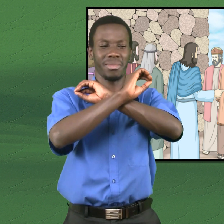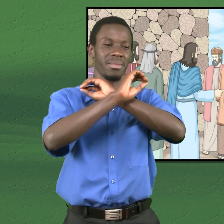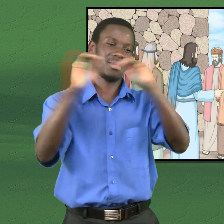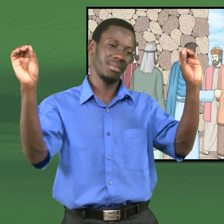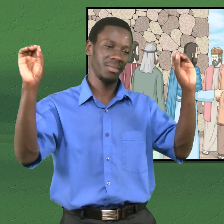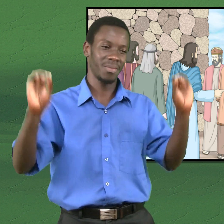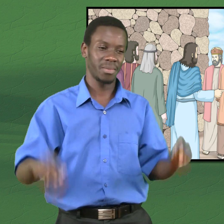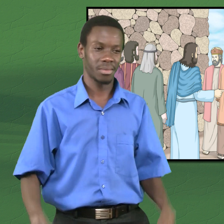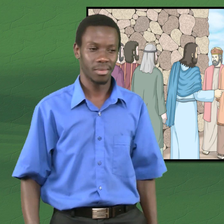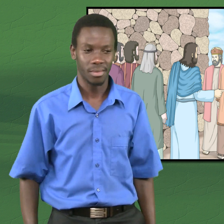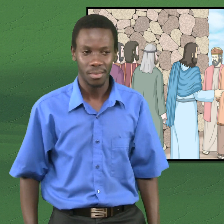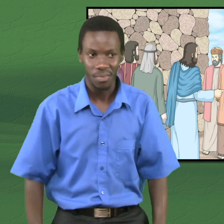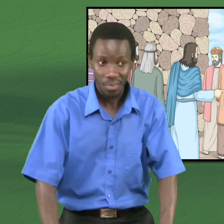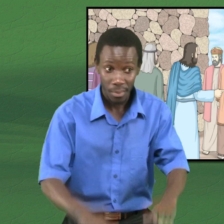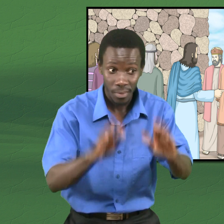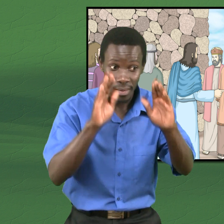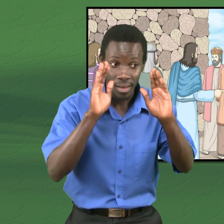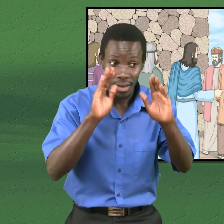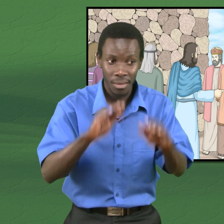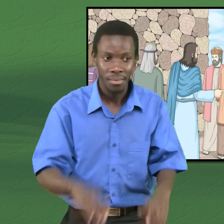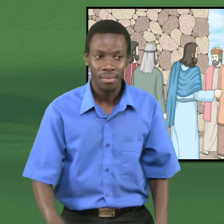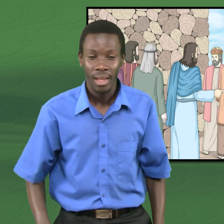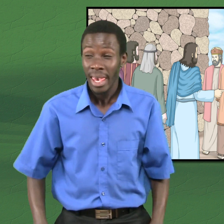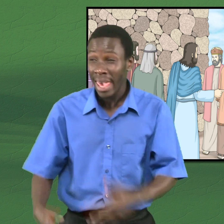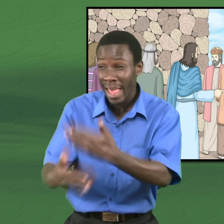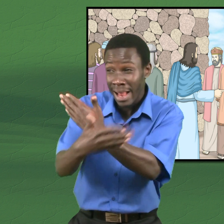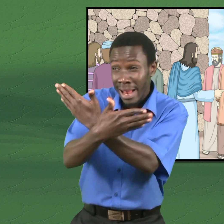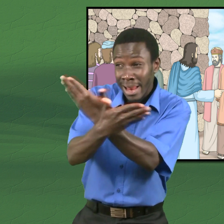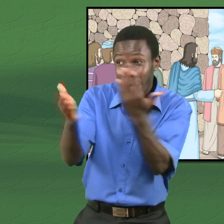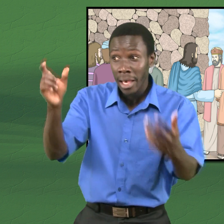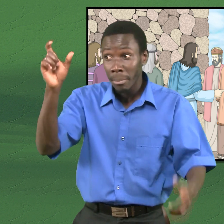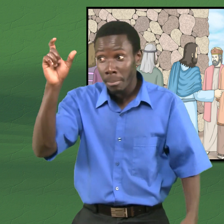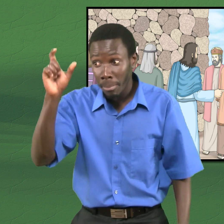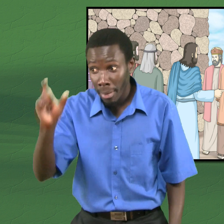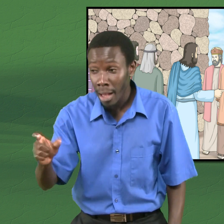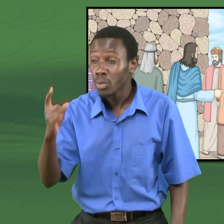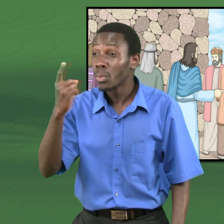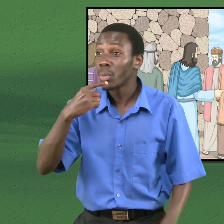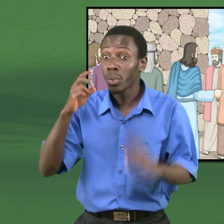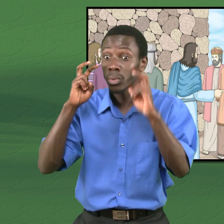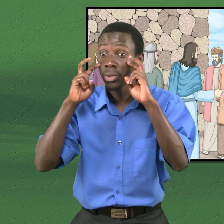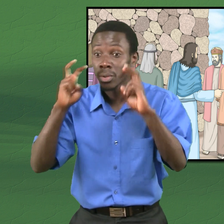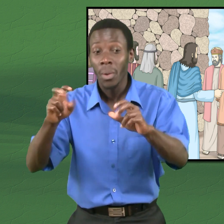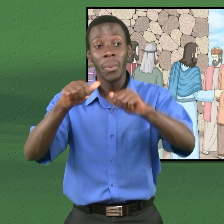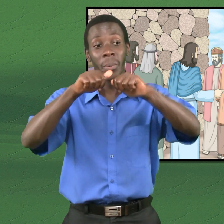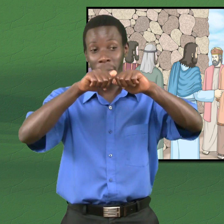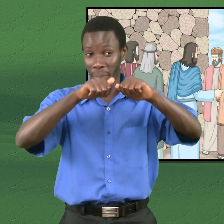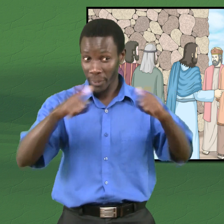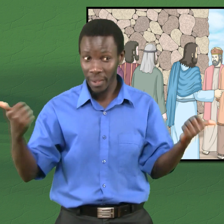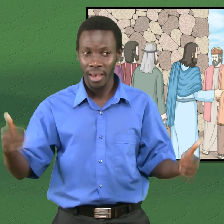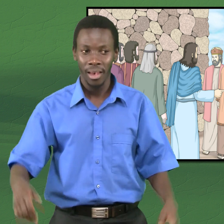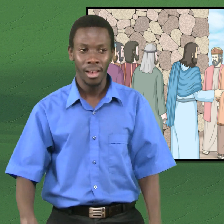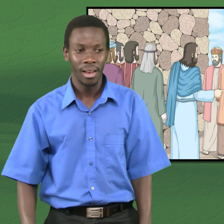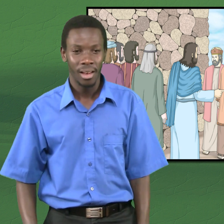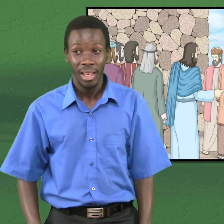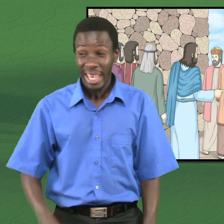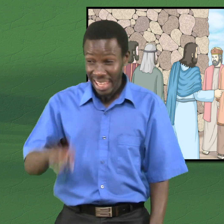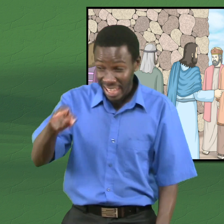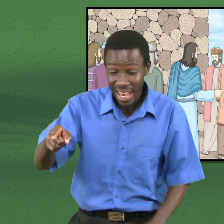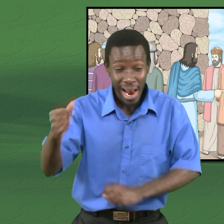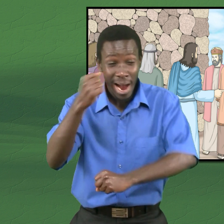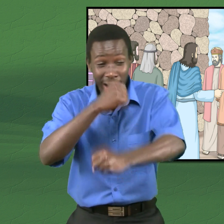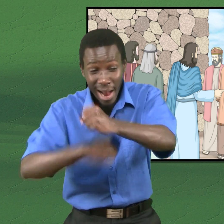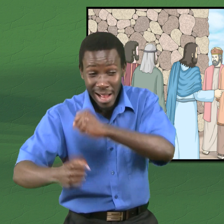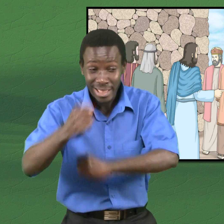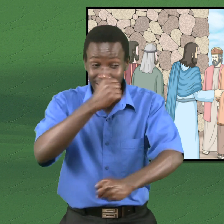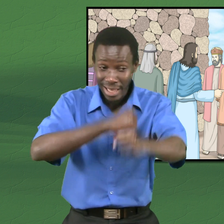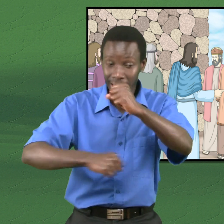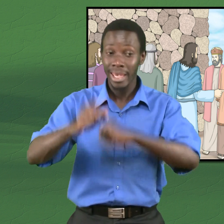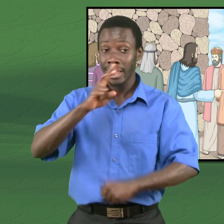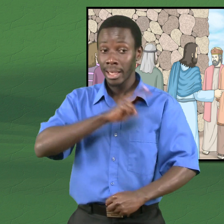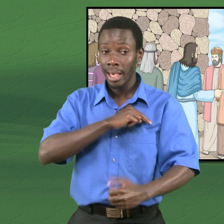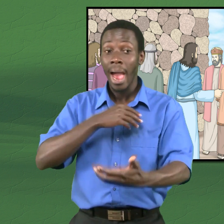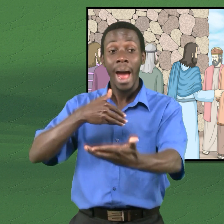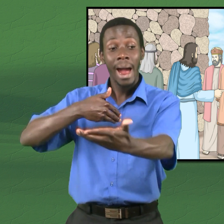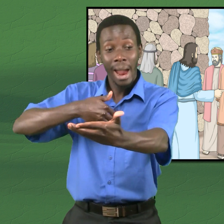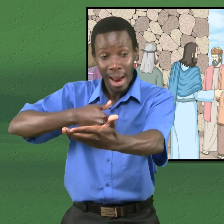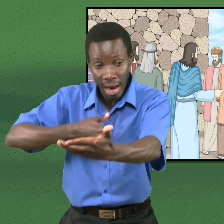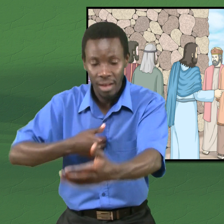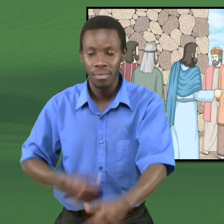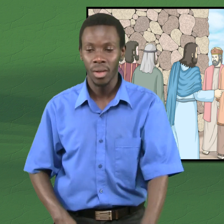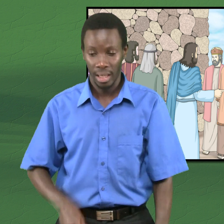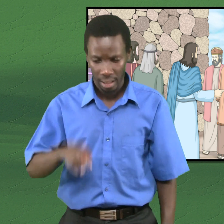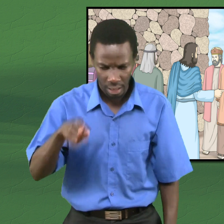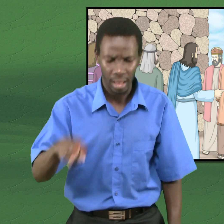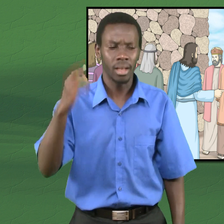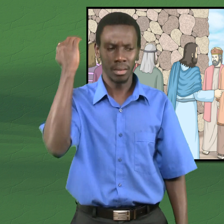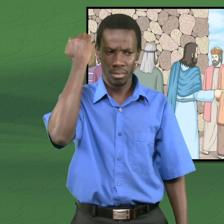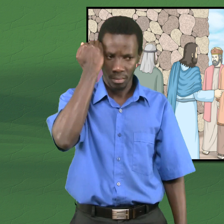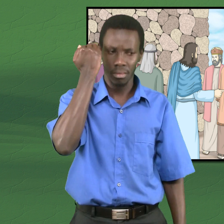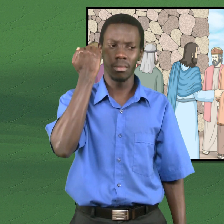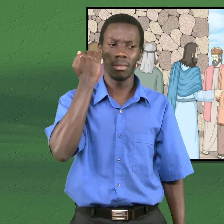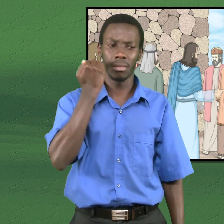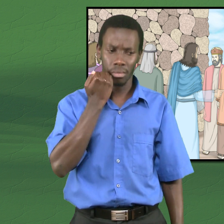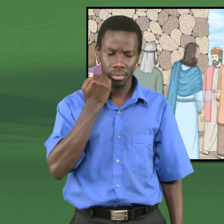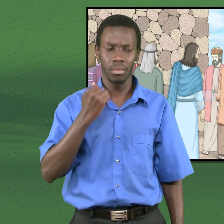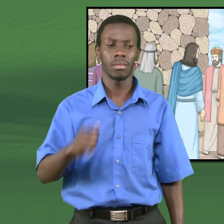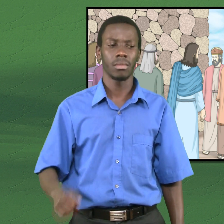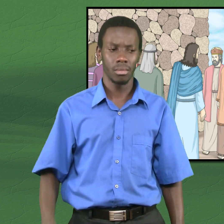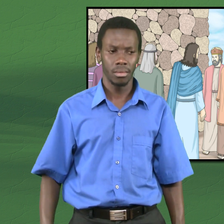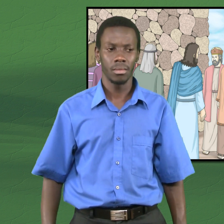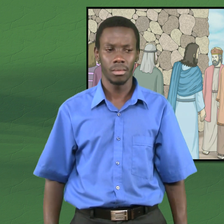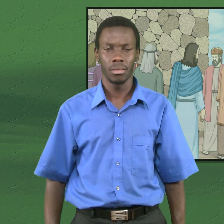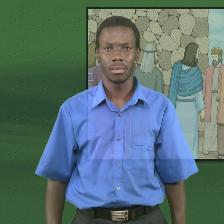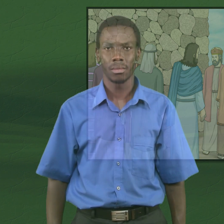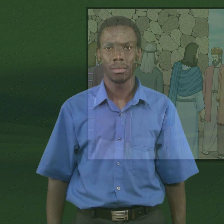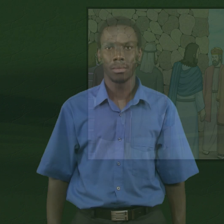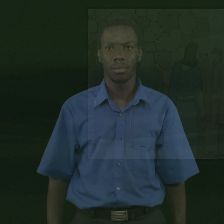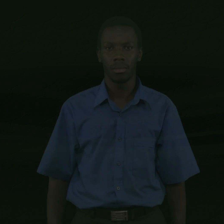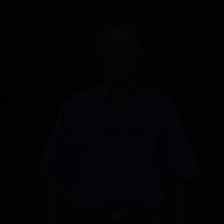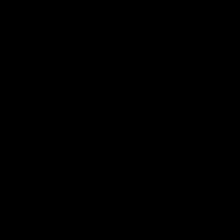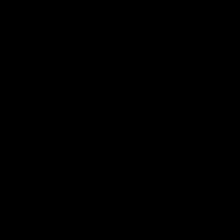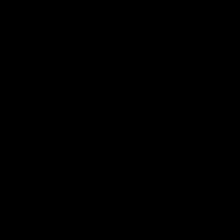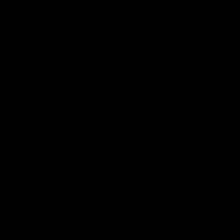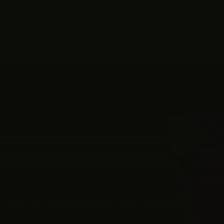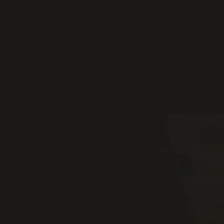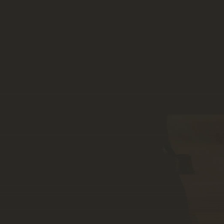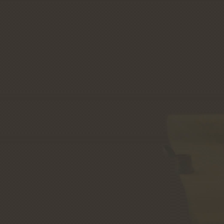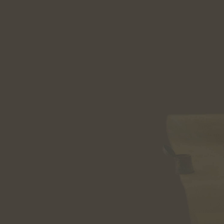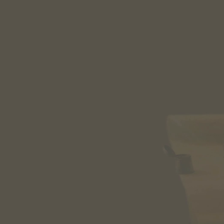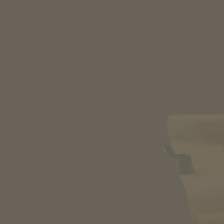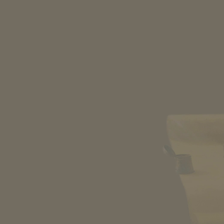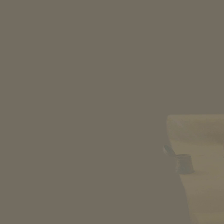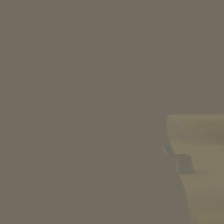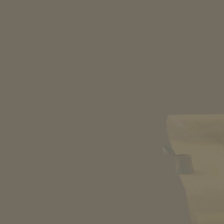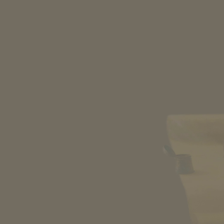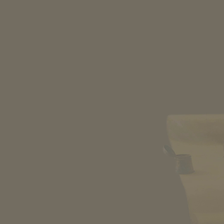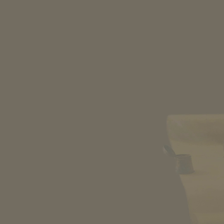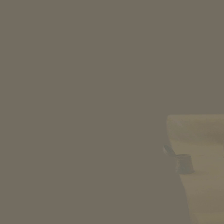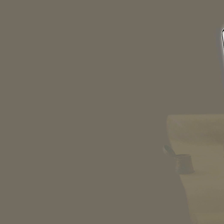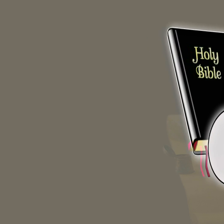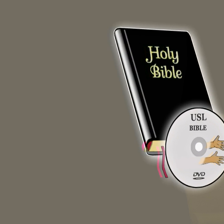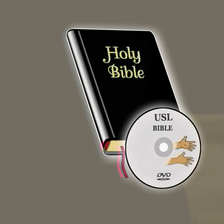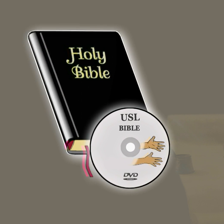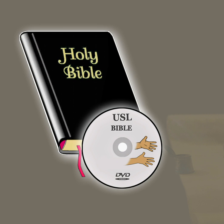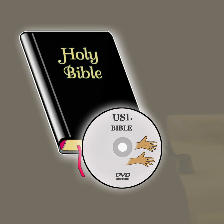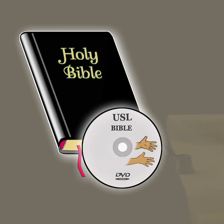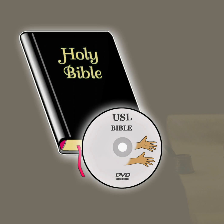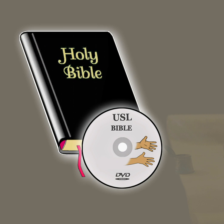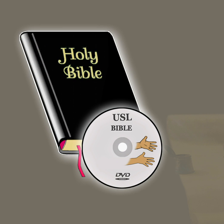But since you claim you can see, your guilt remains.”